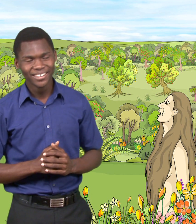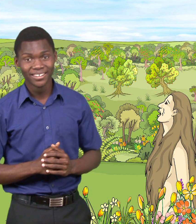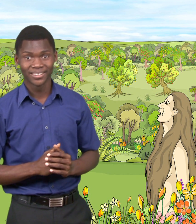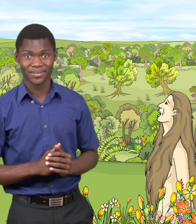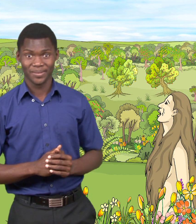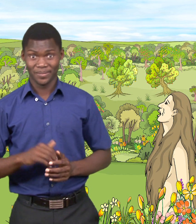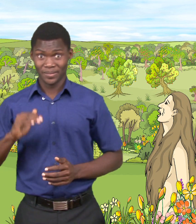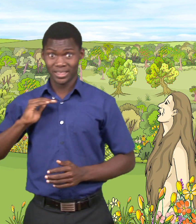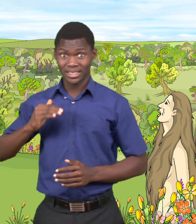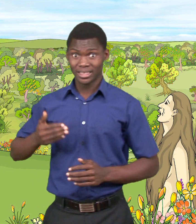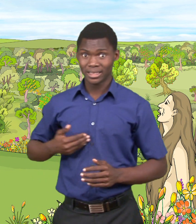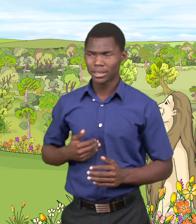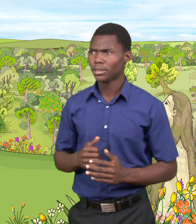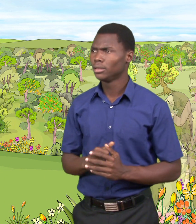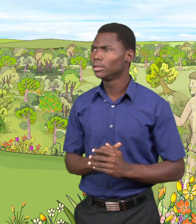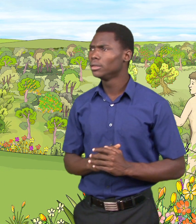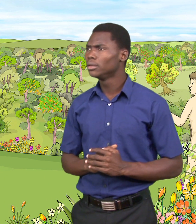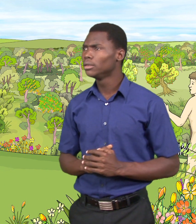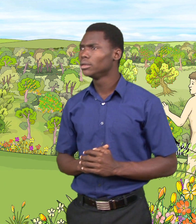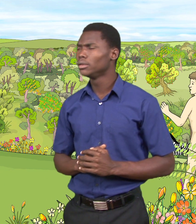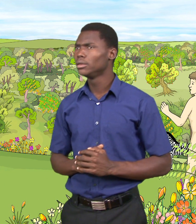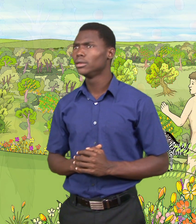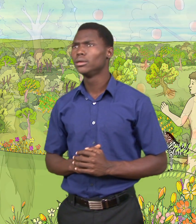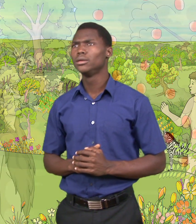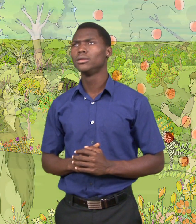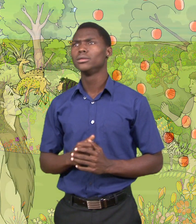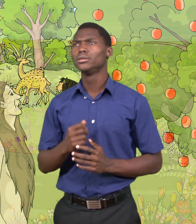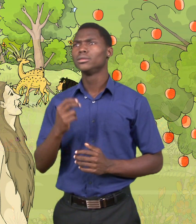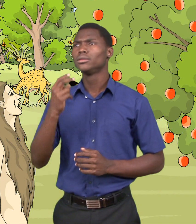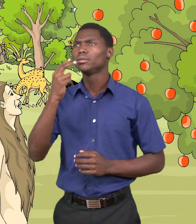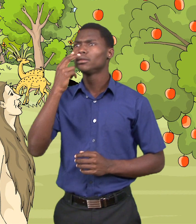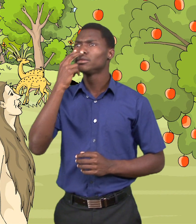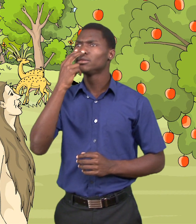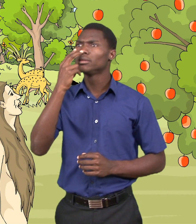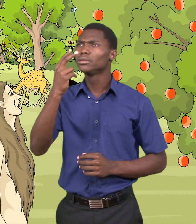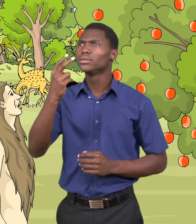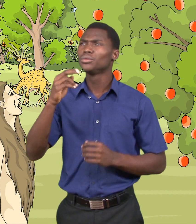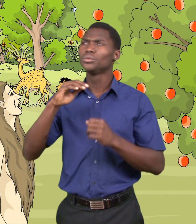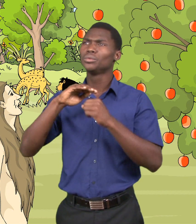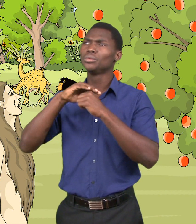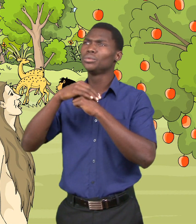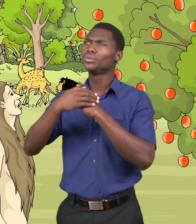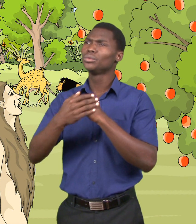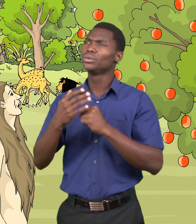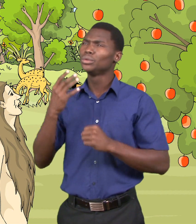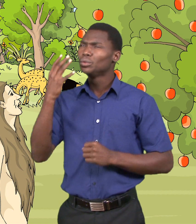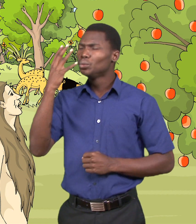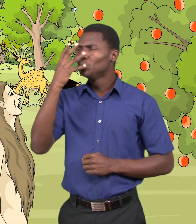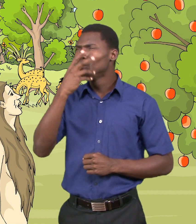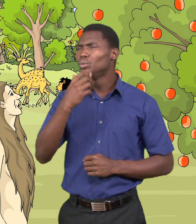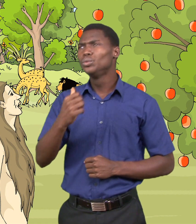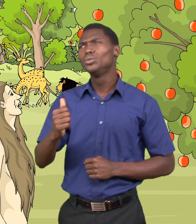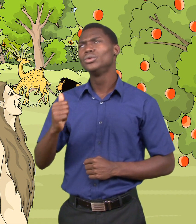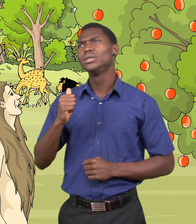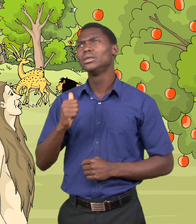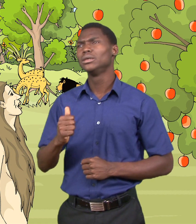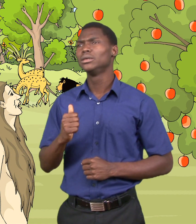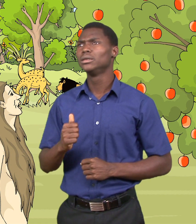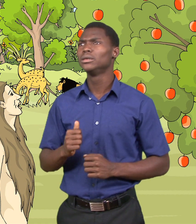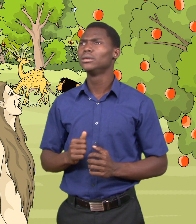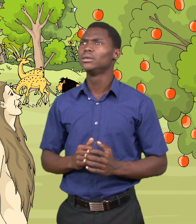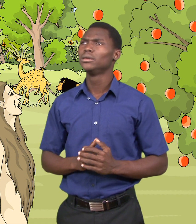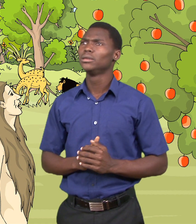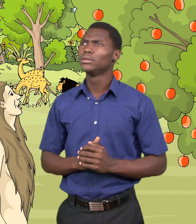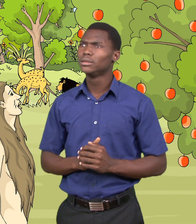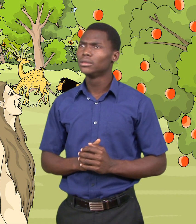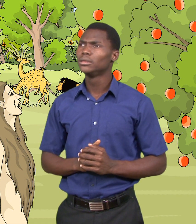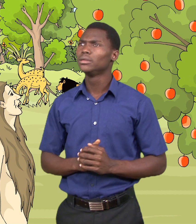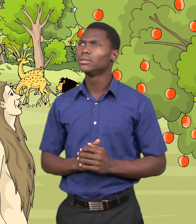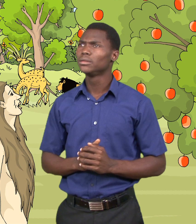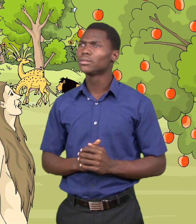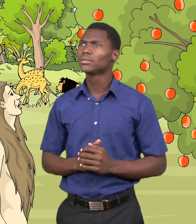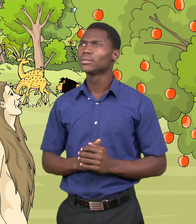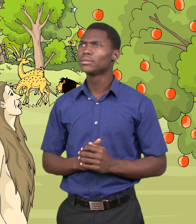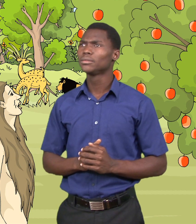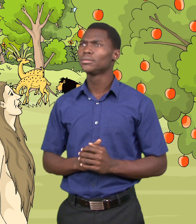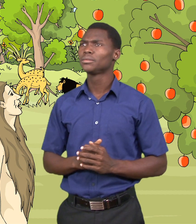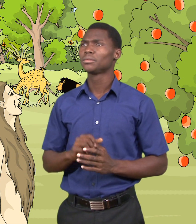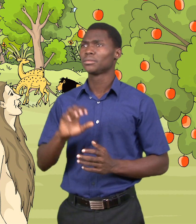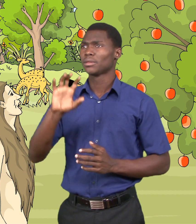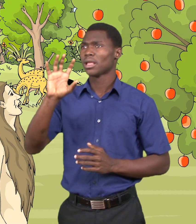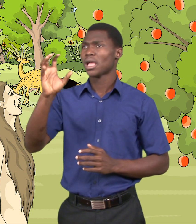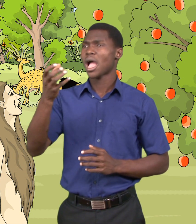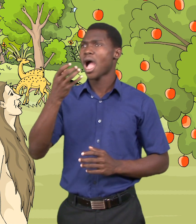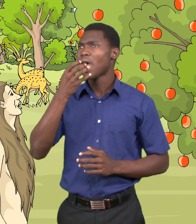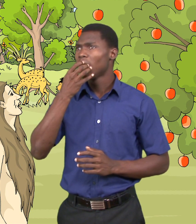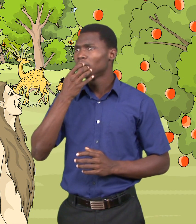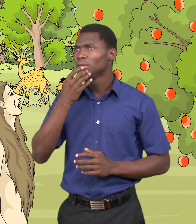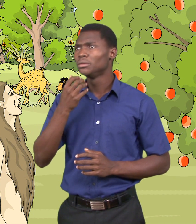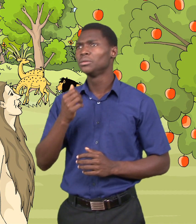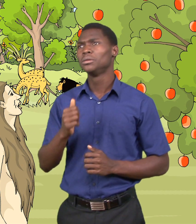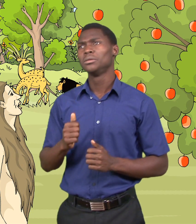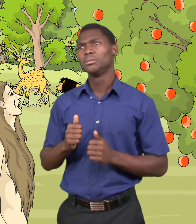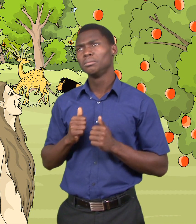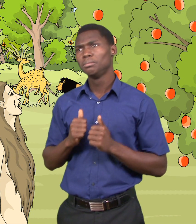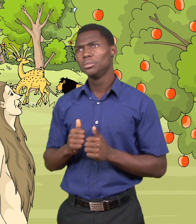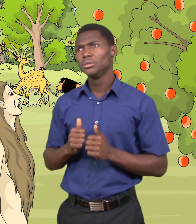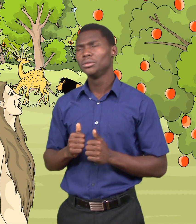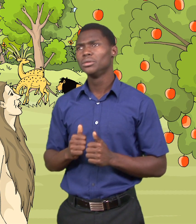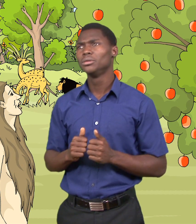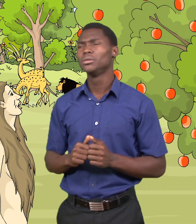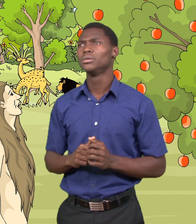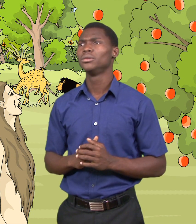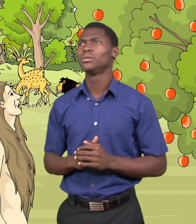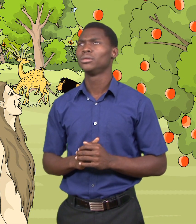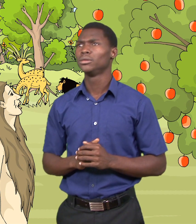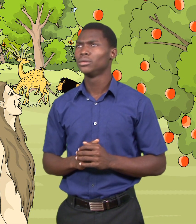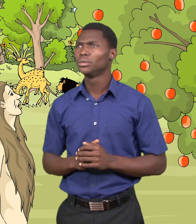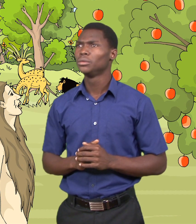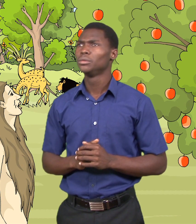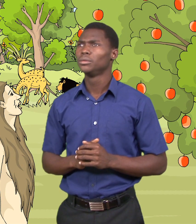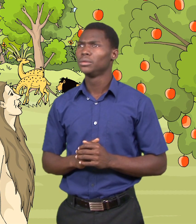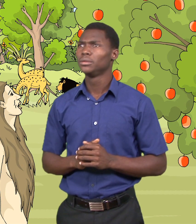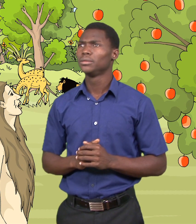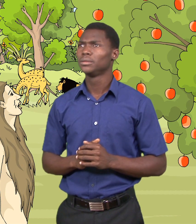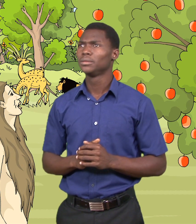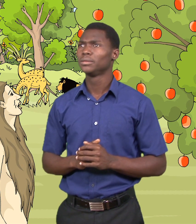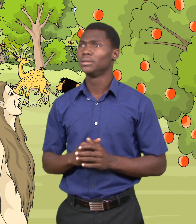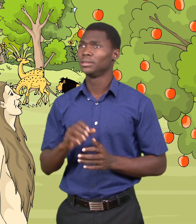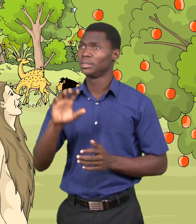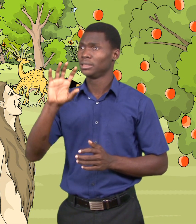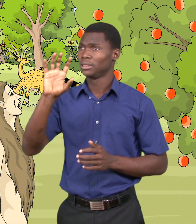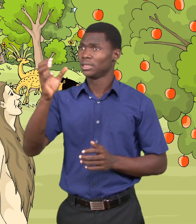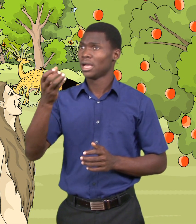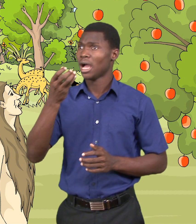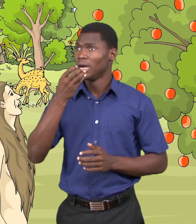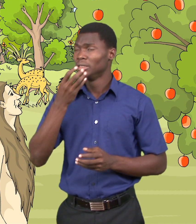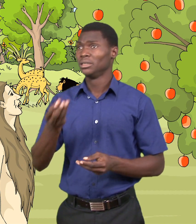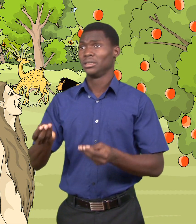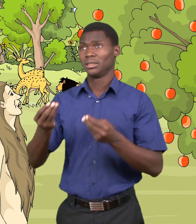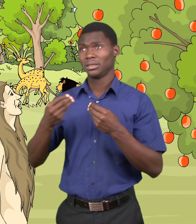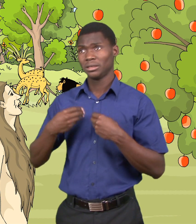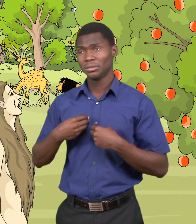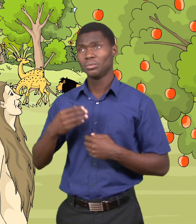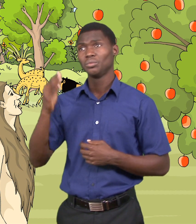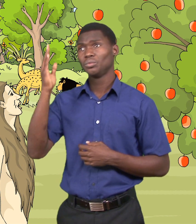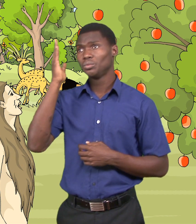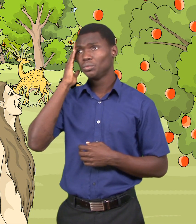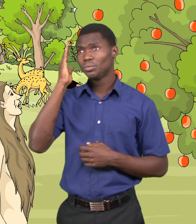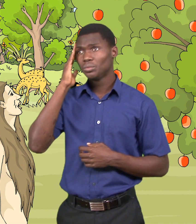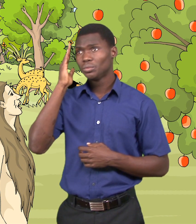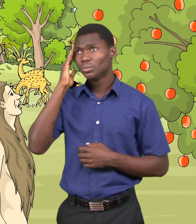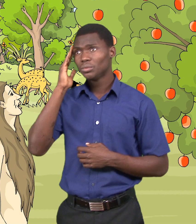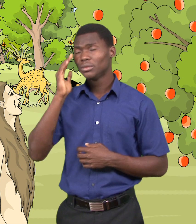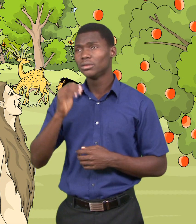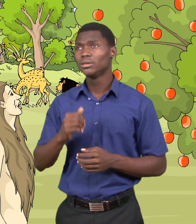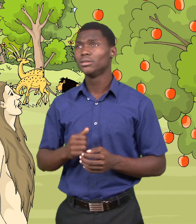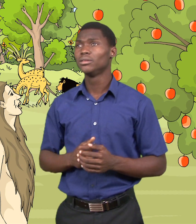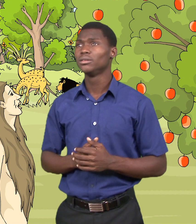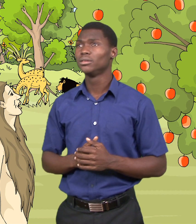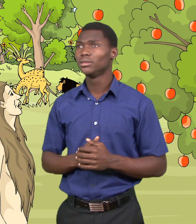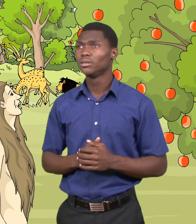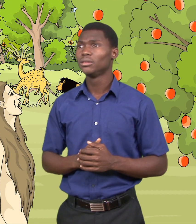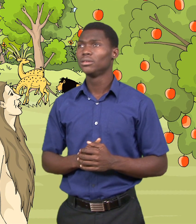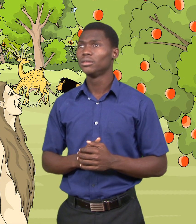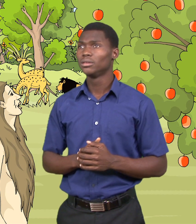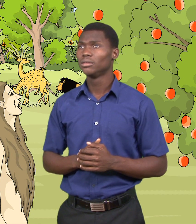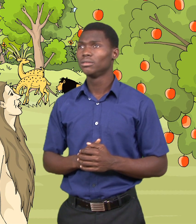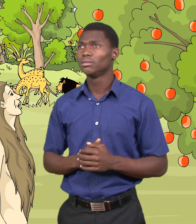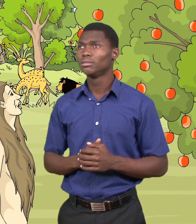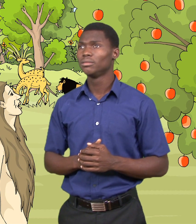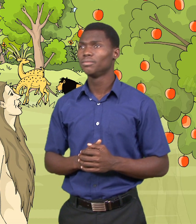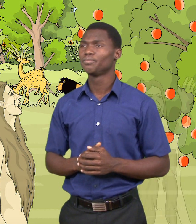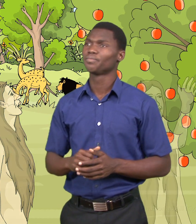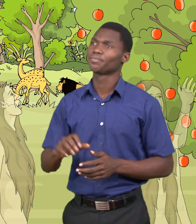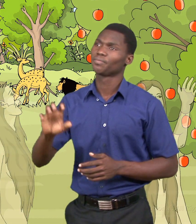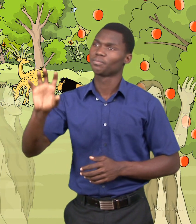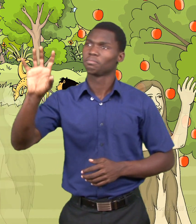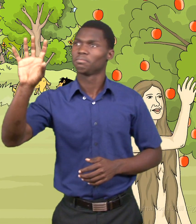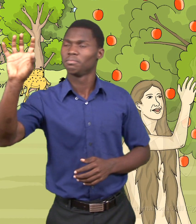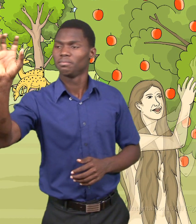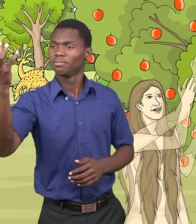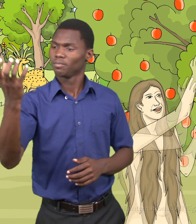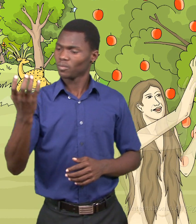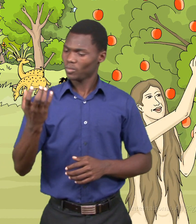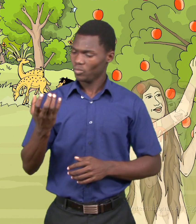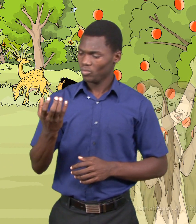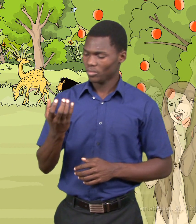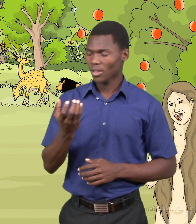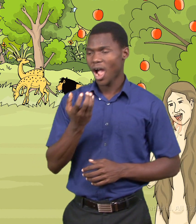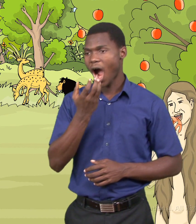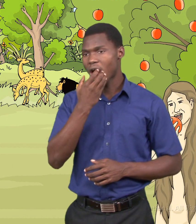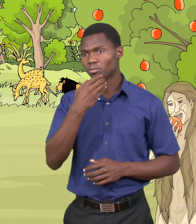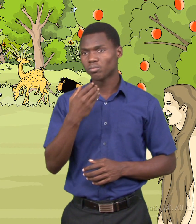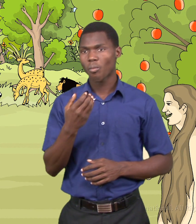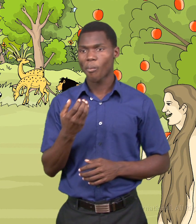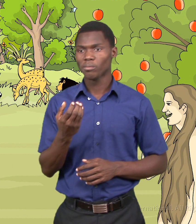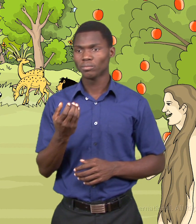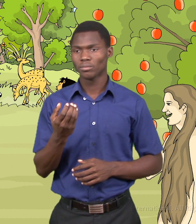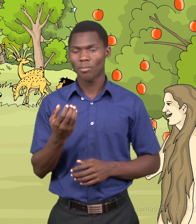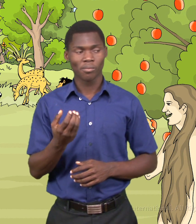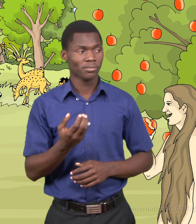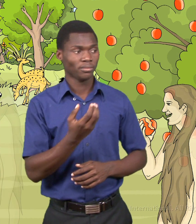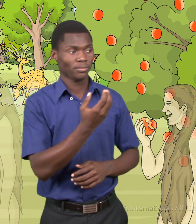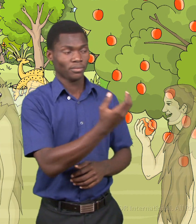When the woman saw that the tree was good for food and pleasing to the eyes, and that it was desirable for obtaining wisdom, she took the fruit and ate it.